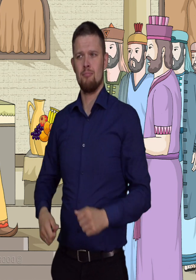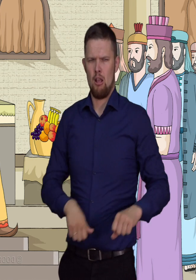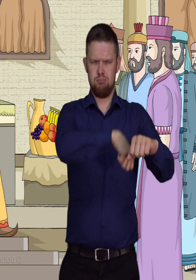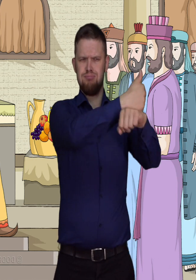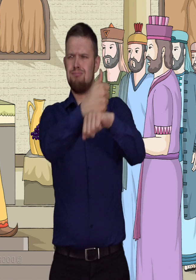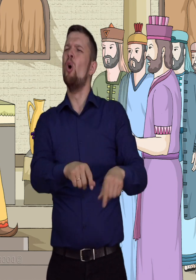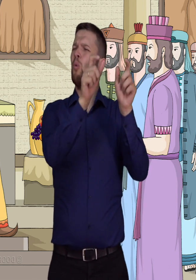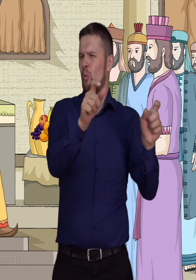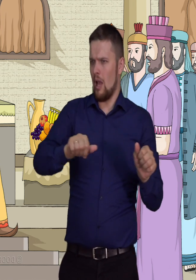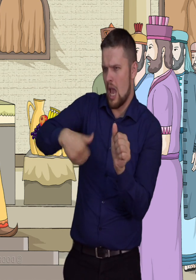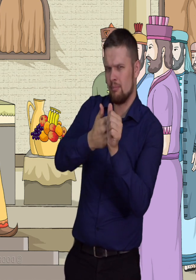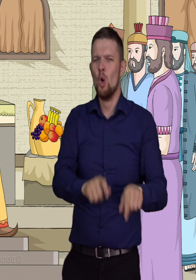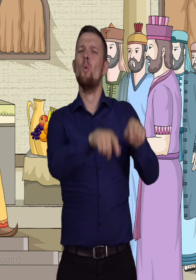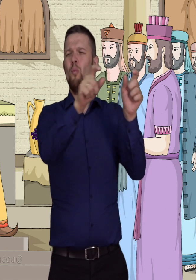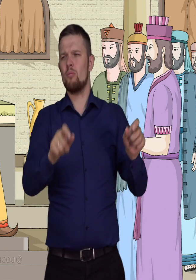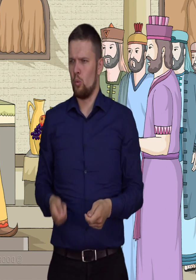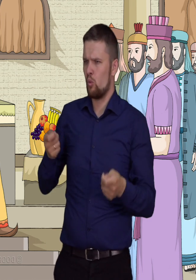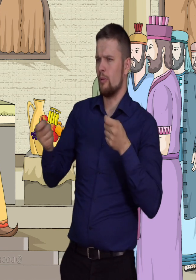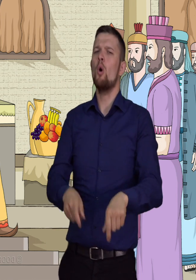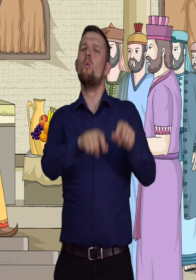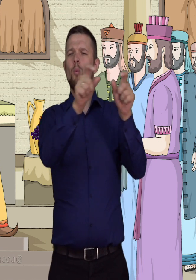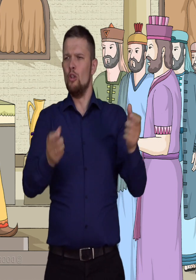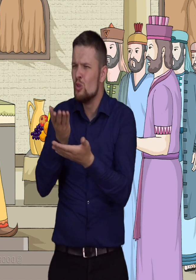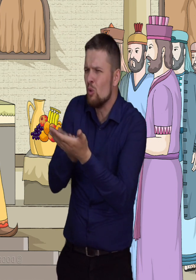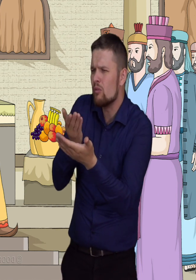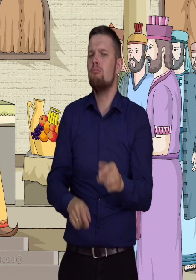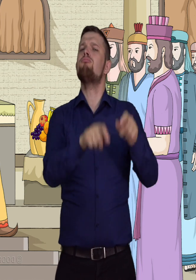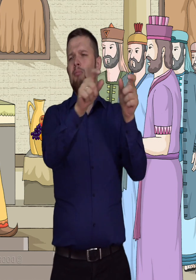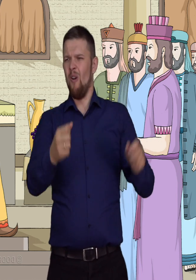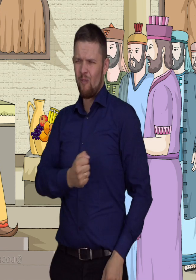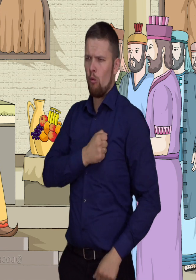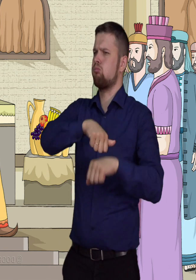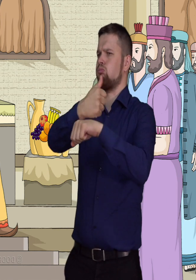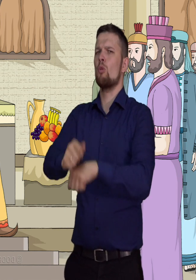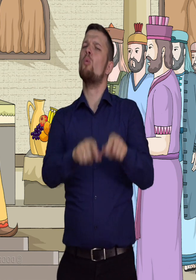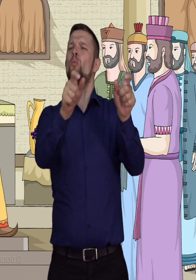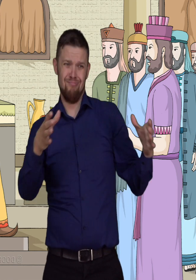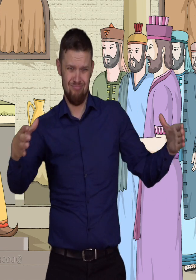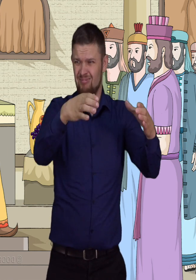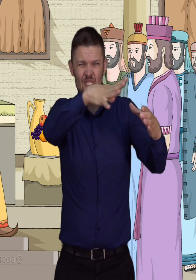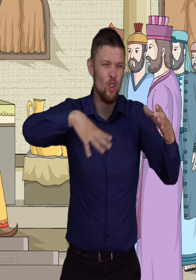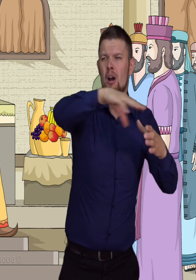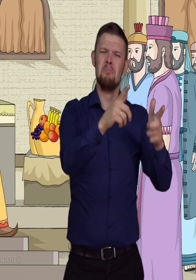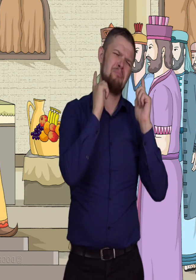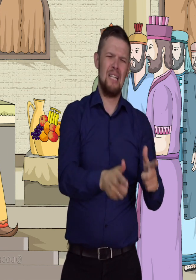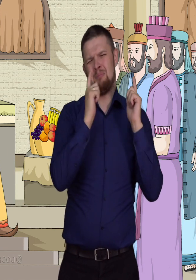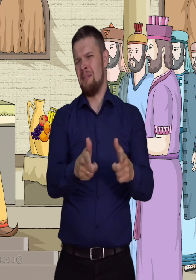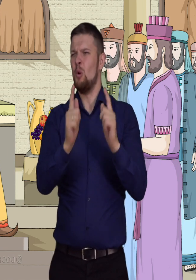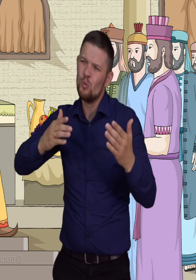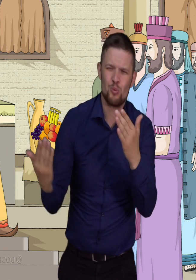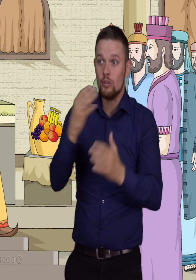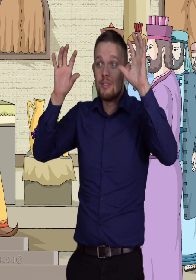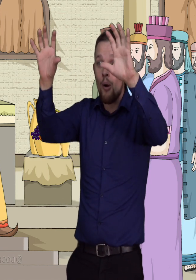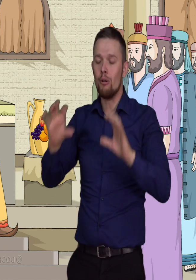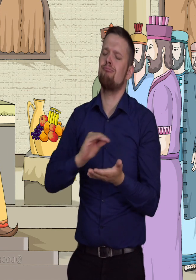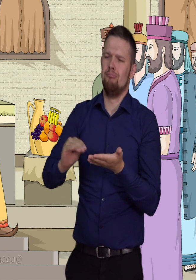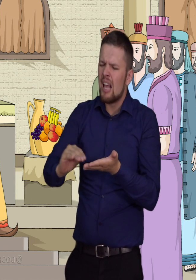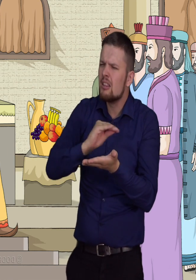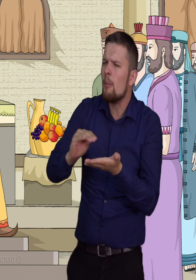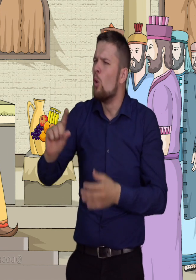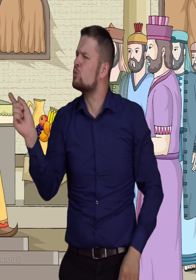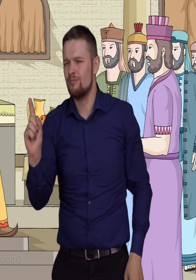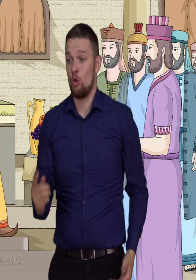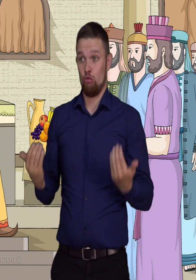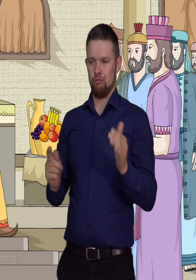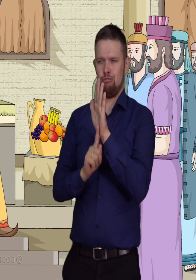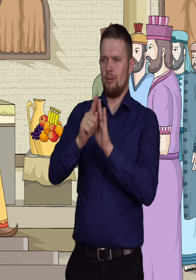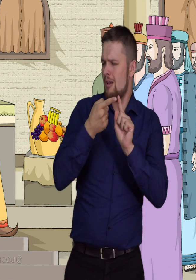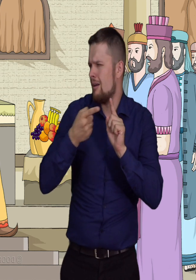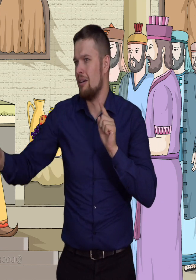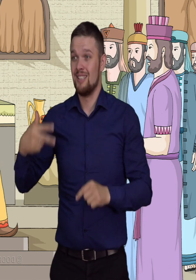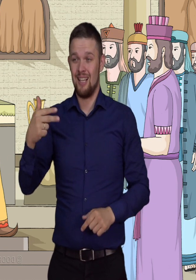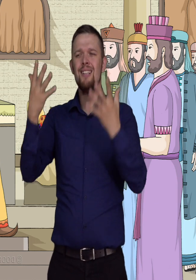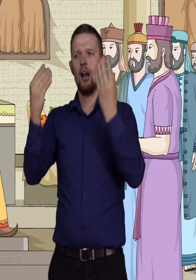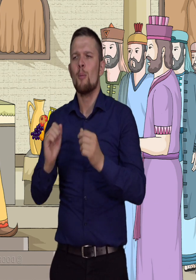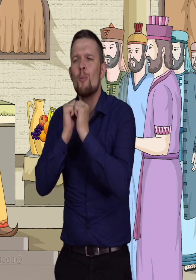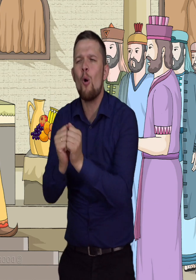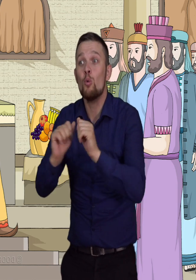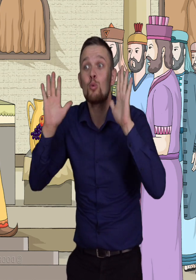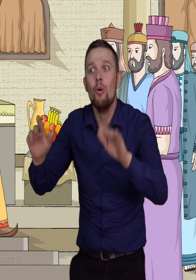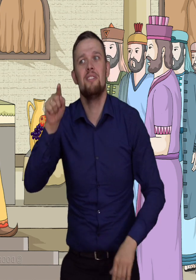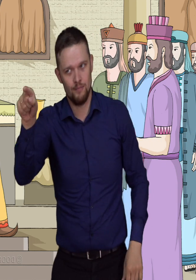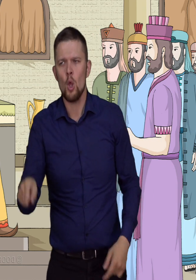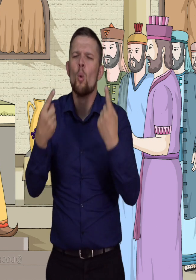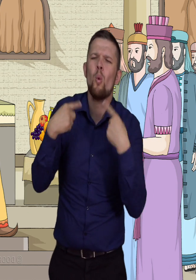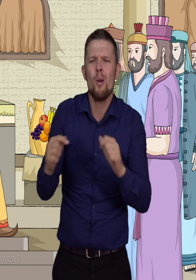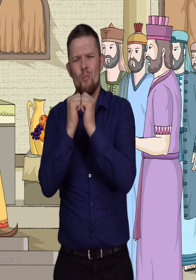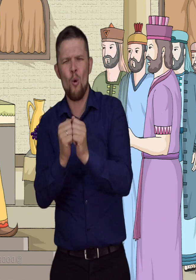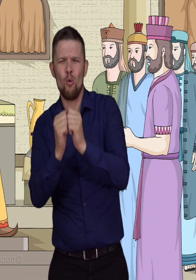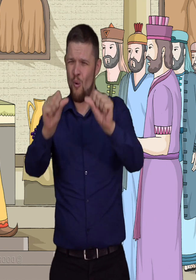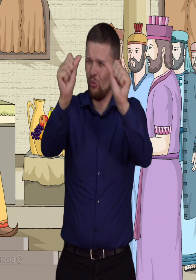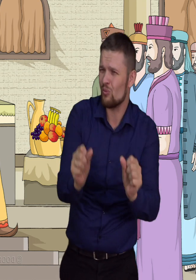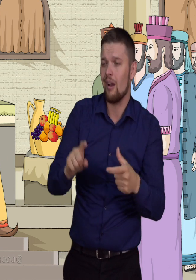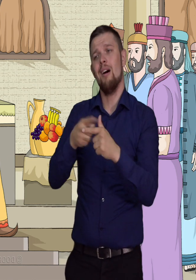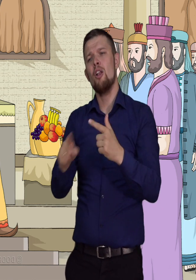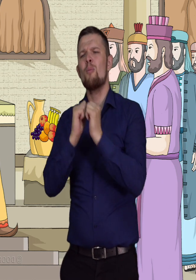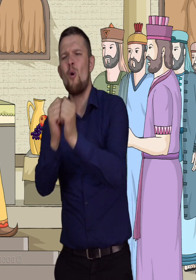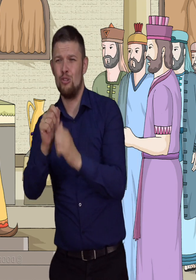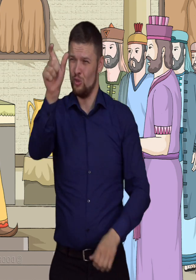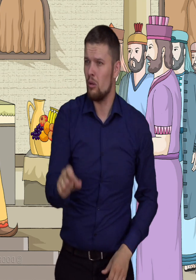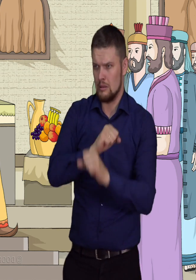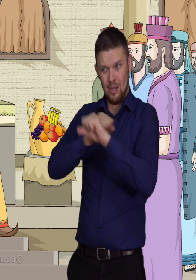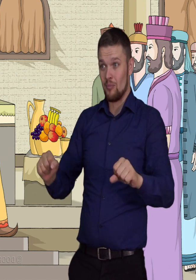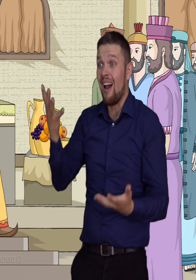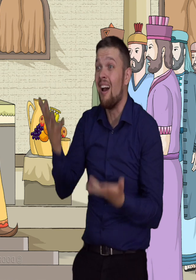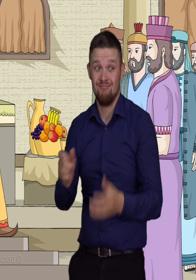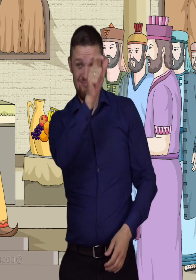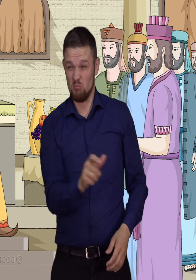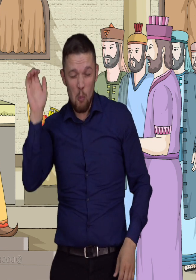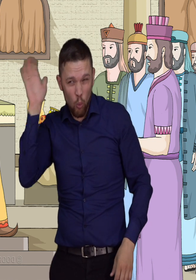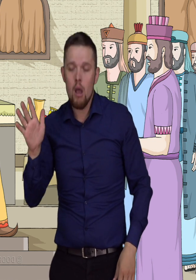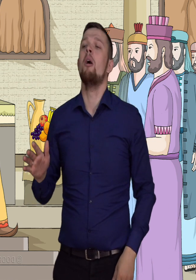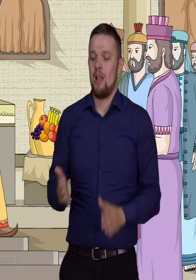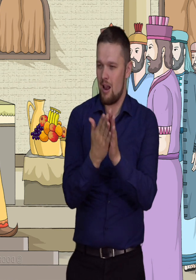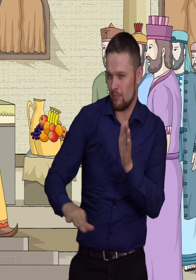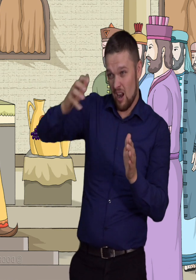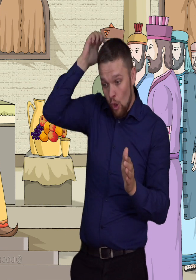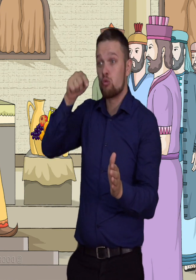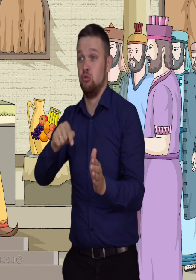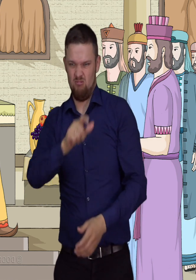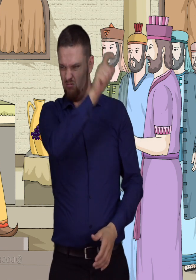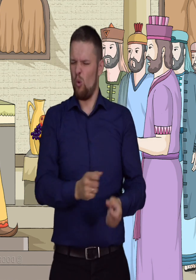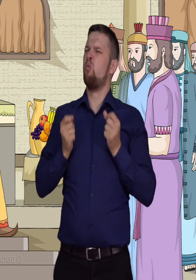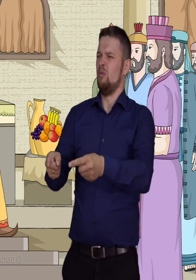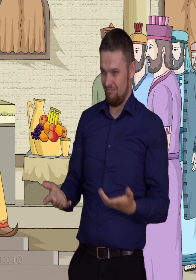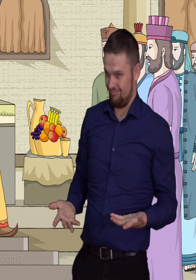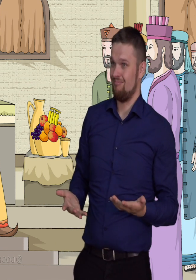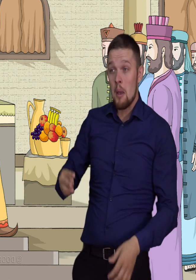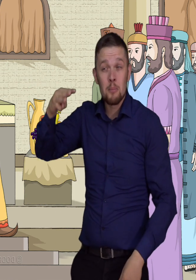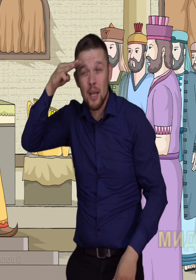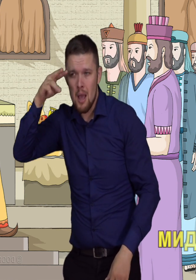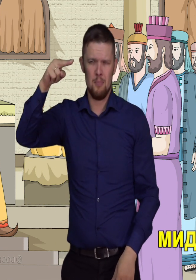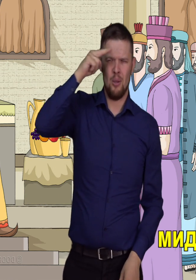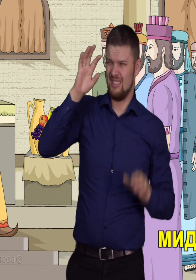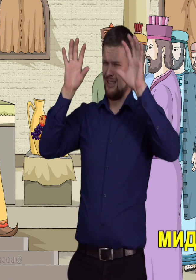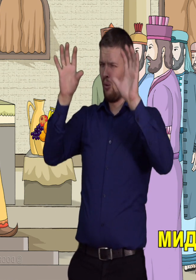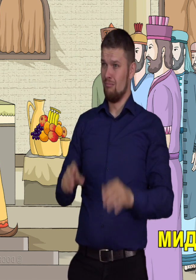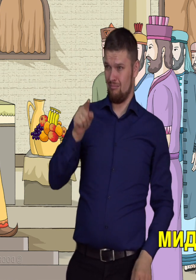All the royal administrators, prefects, satraps, advisers, and governors have agreed that the king should establish an ordinance and enforce a decree that for thirty days anyone who petitions any god or man except you, O king, will be thrown into the den of lions.